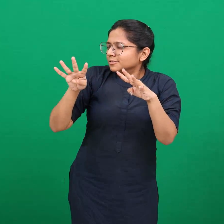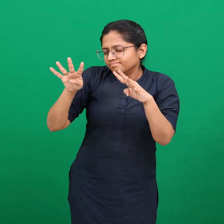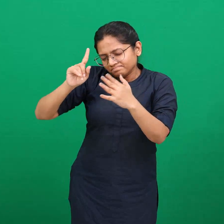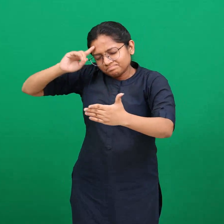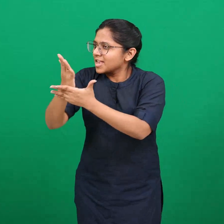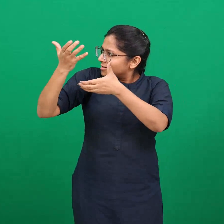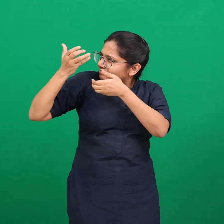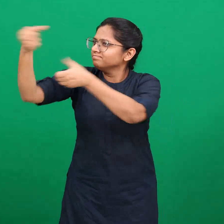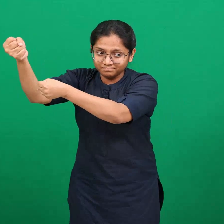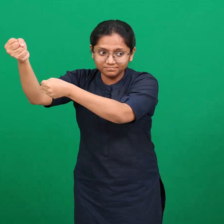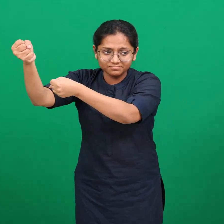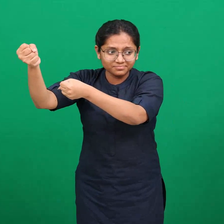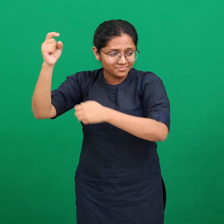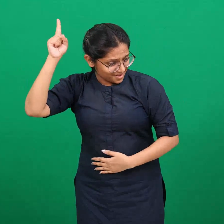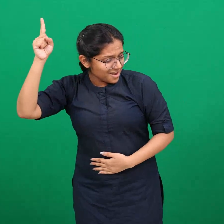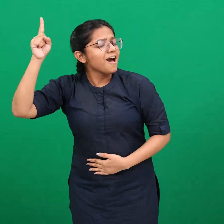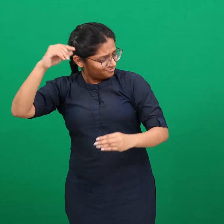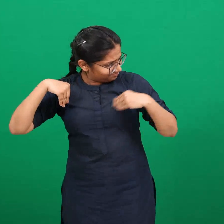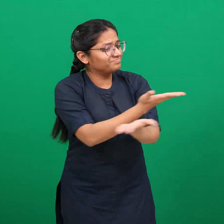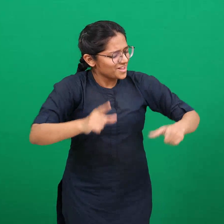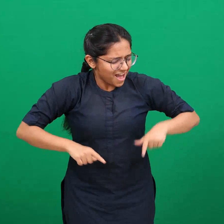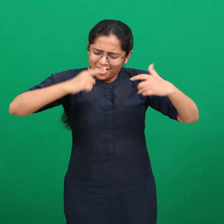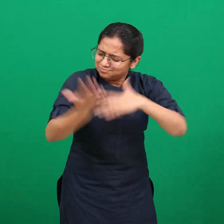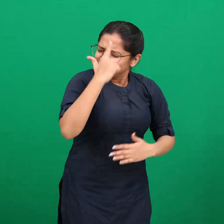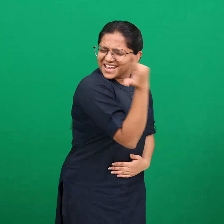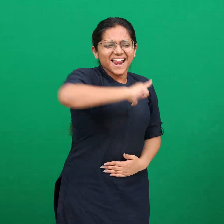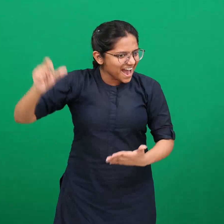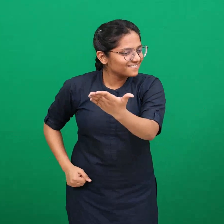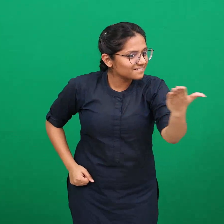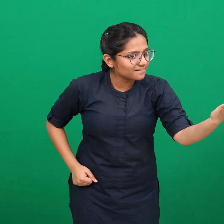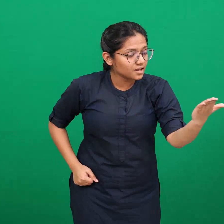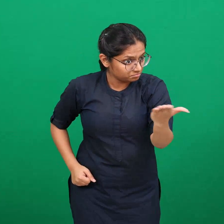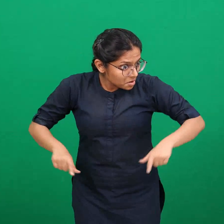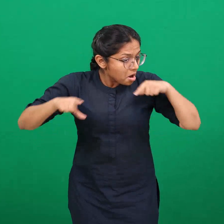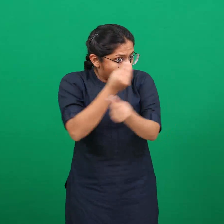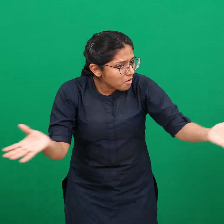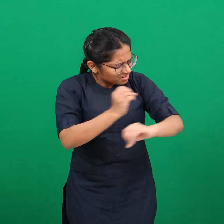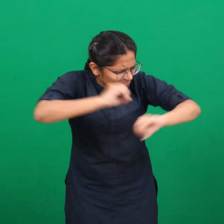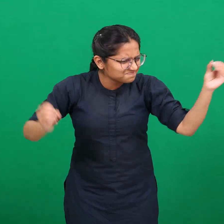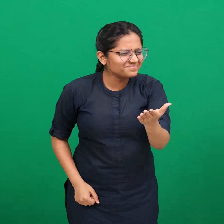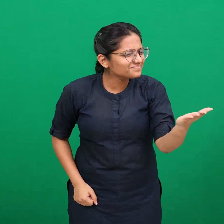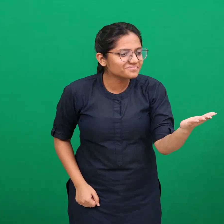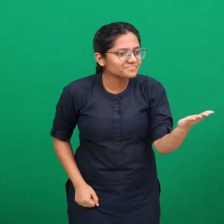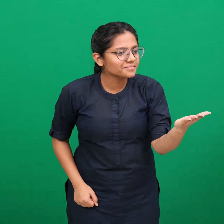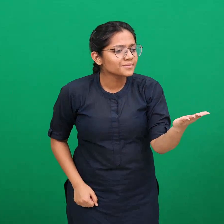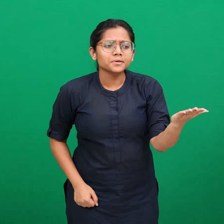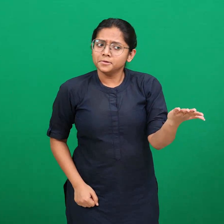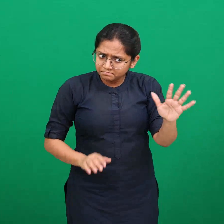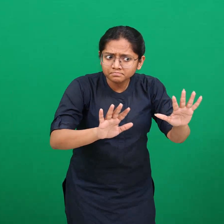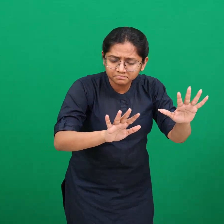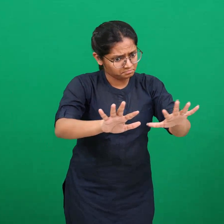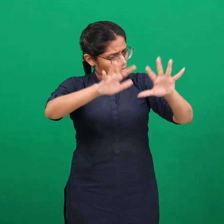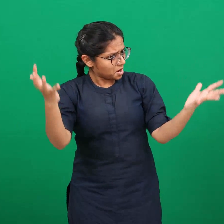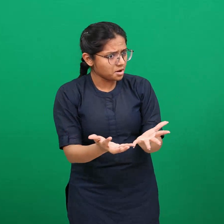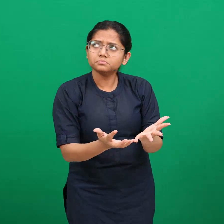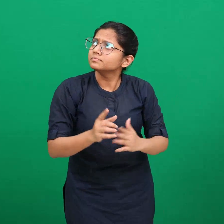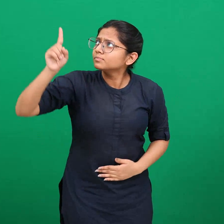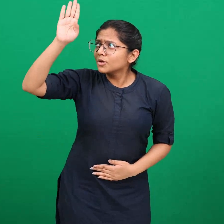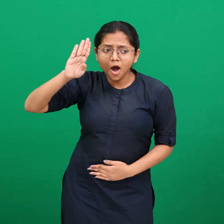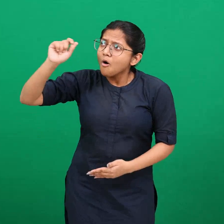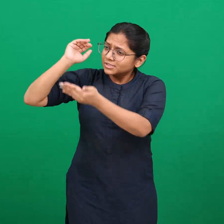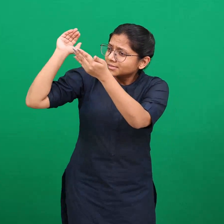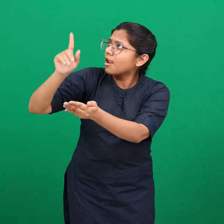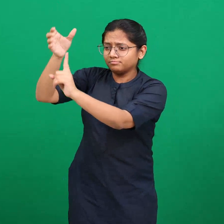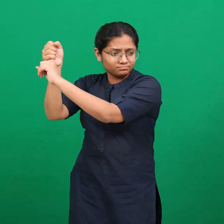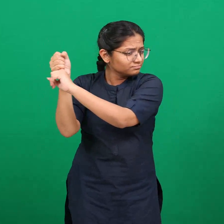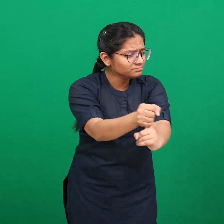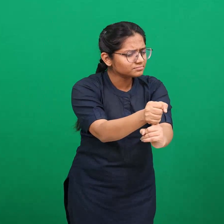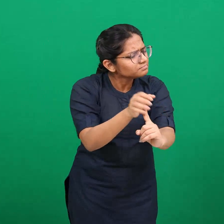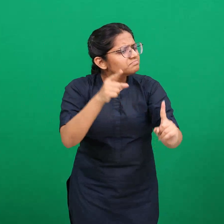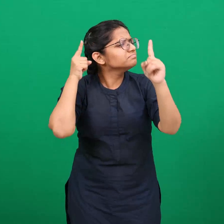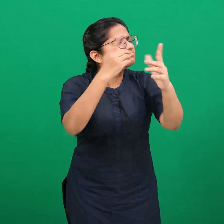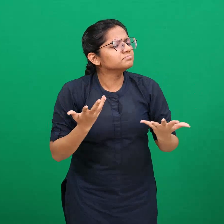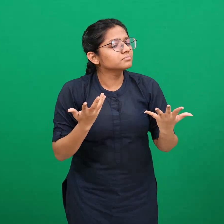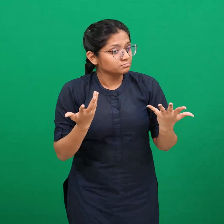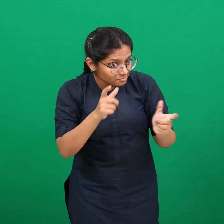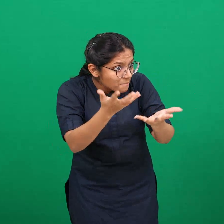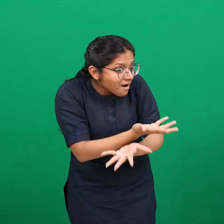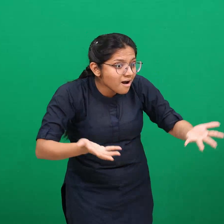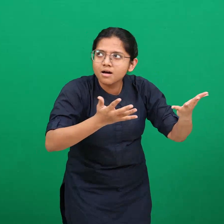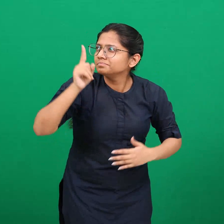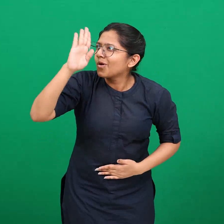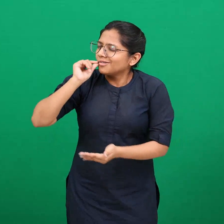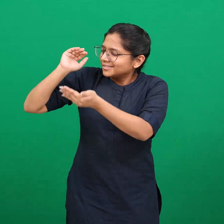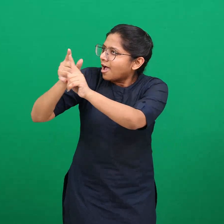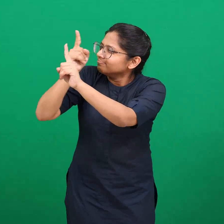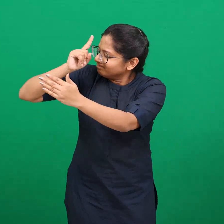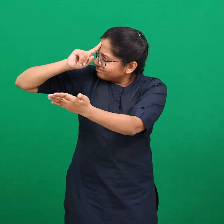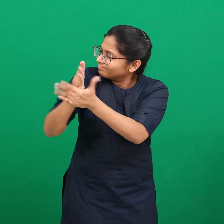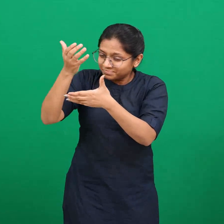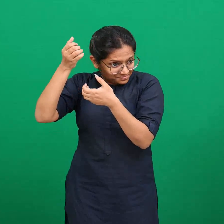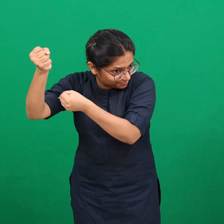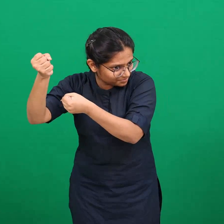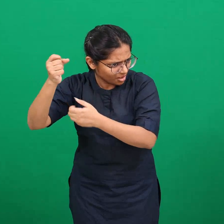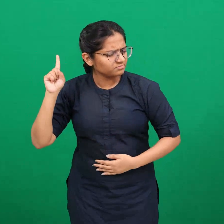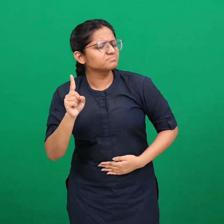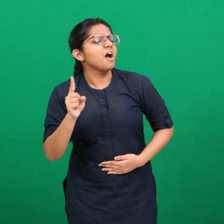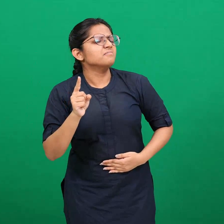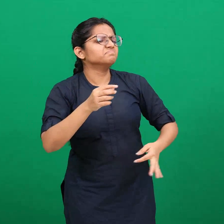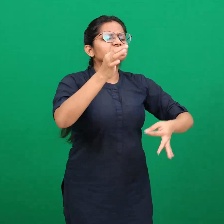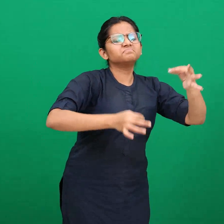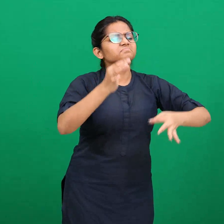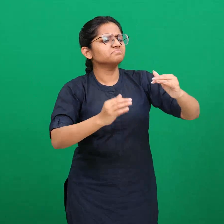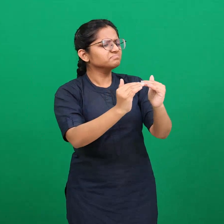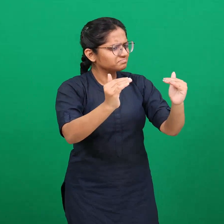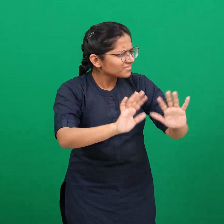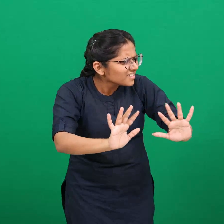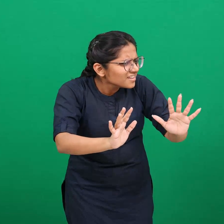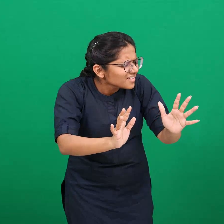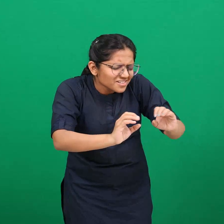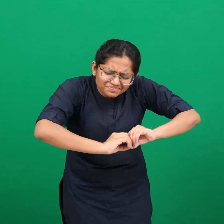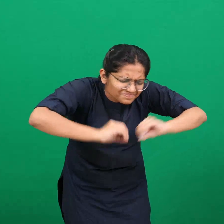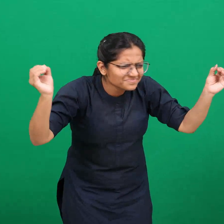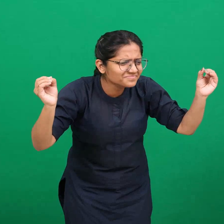For God did not send His Son into the world to condemn the world, but to save the world through Him.